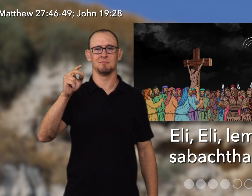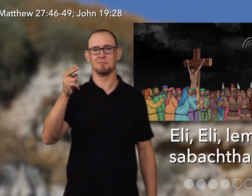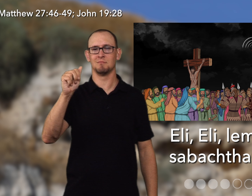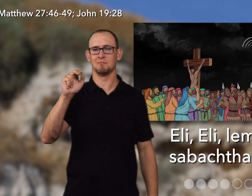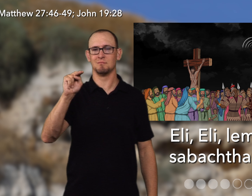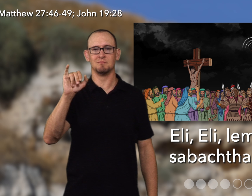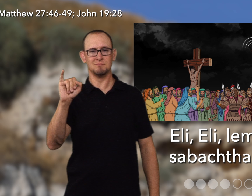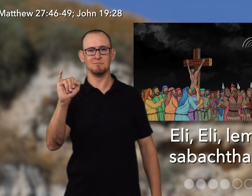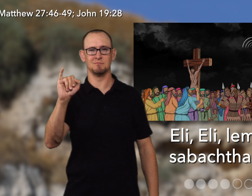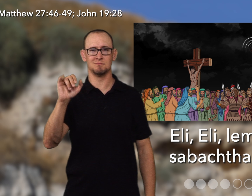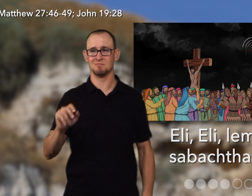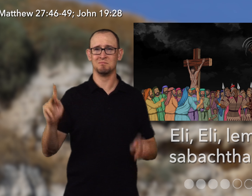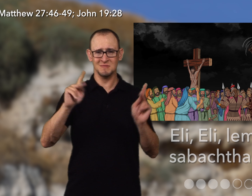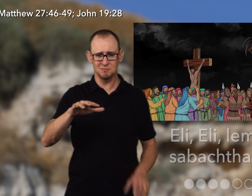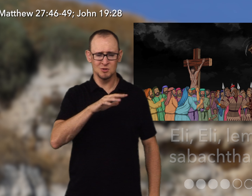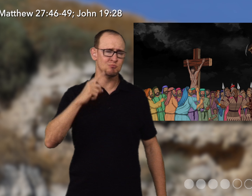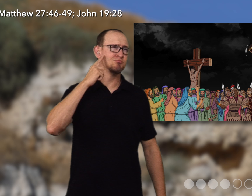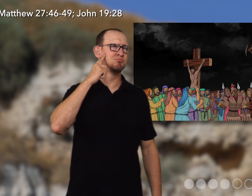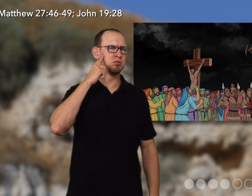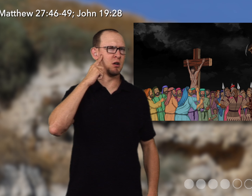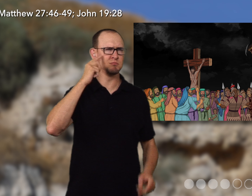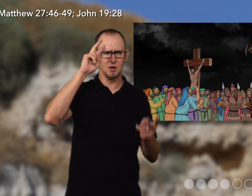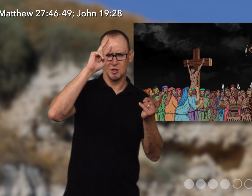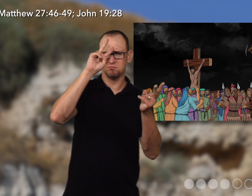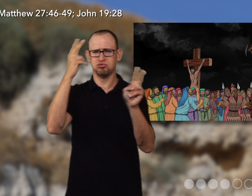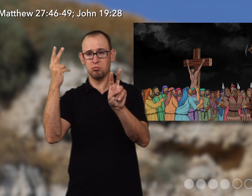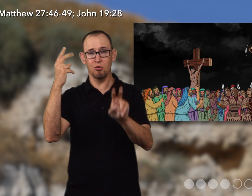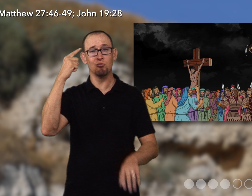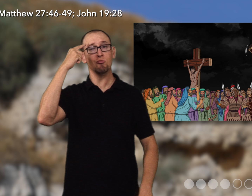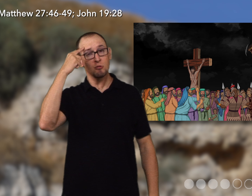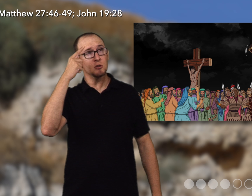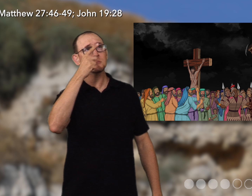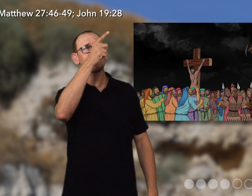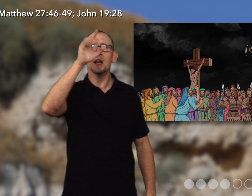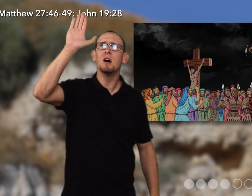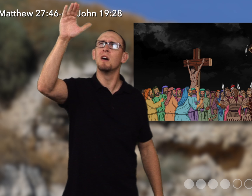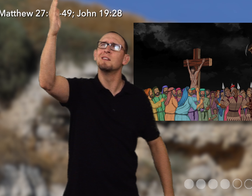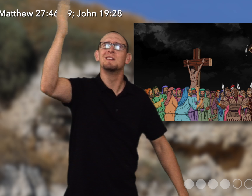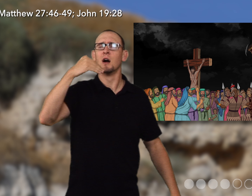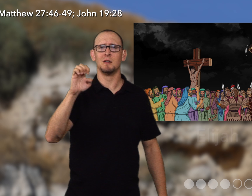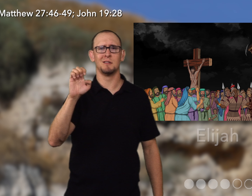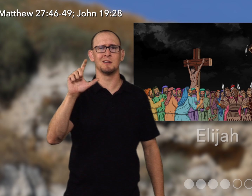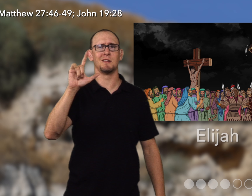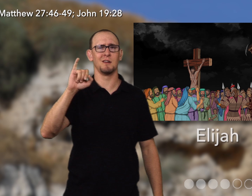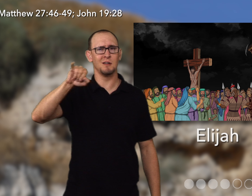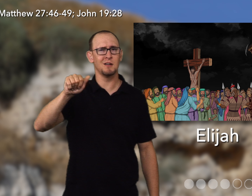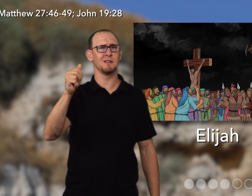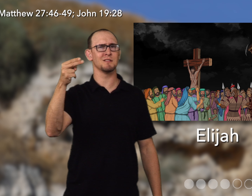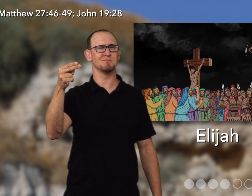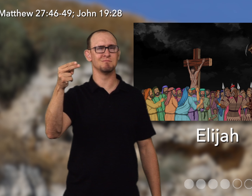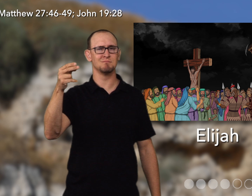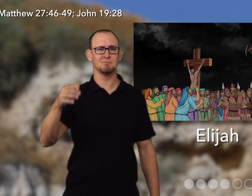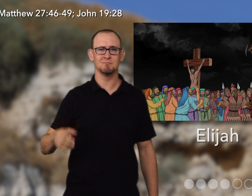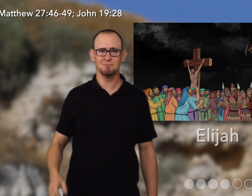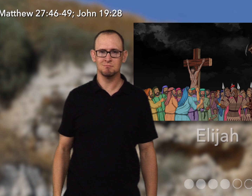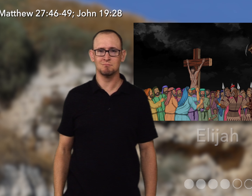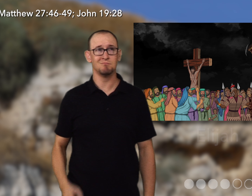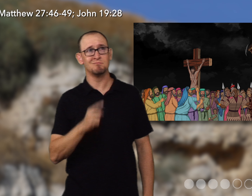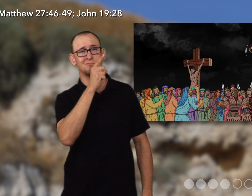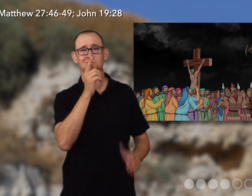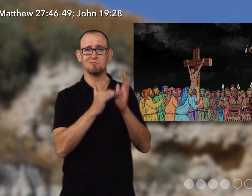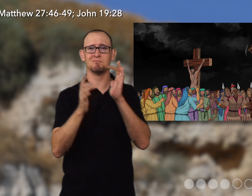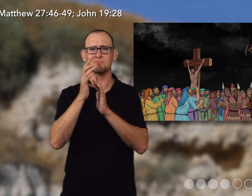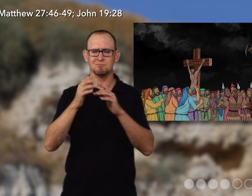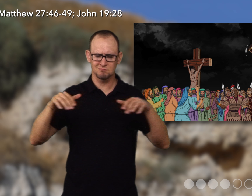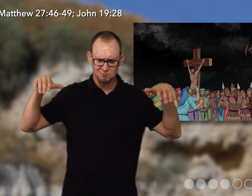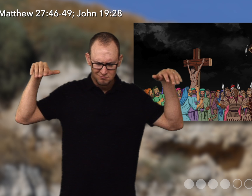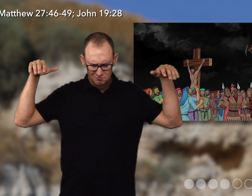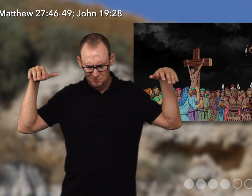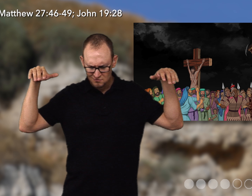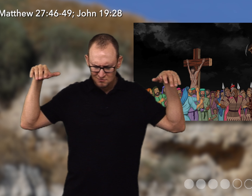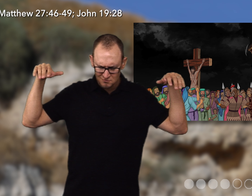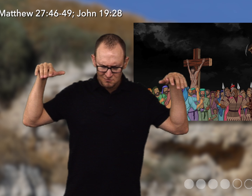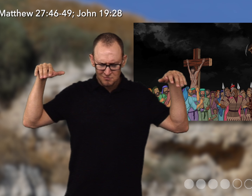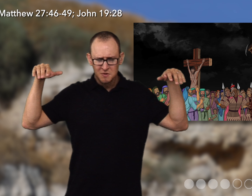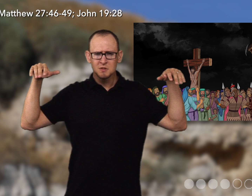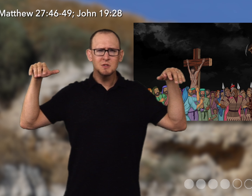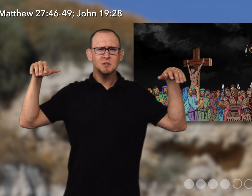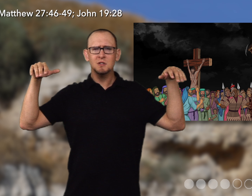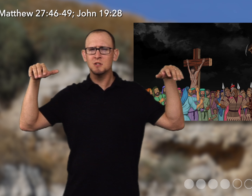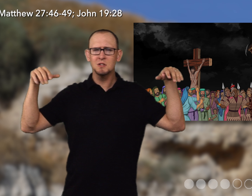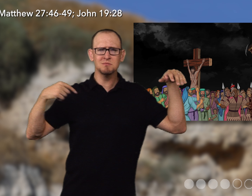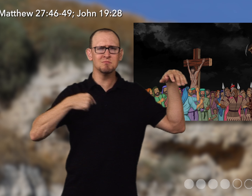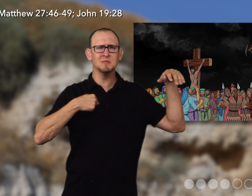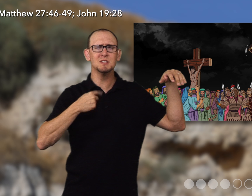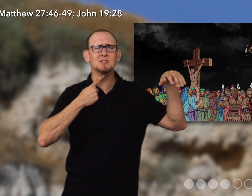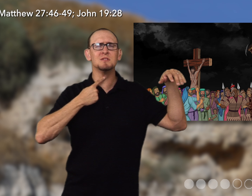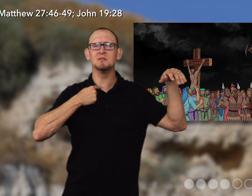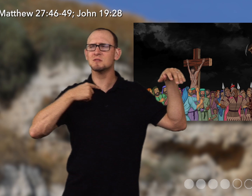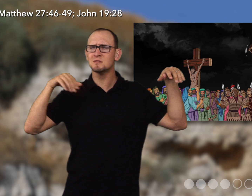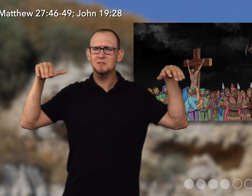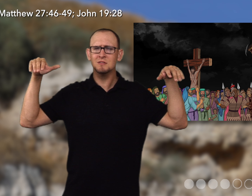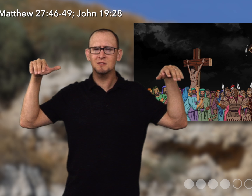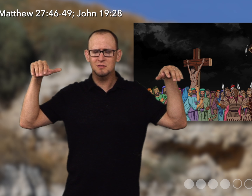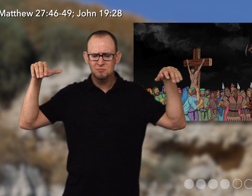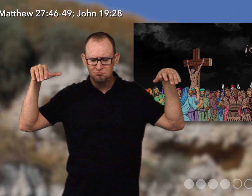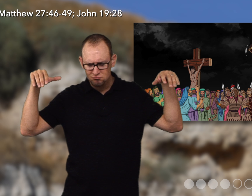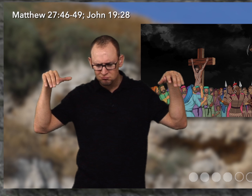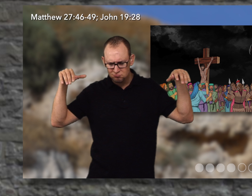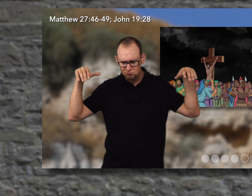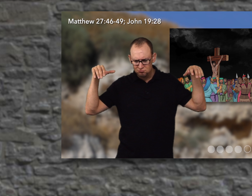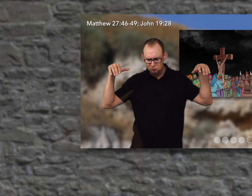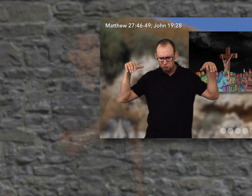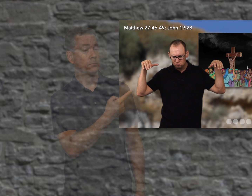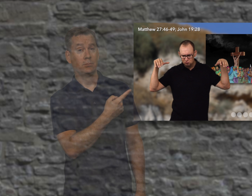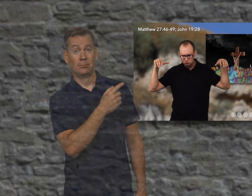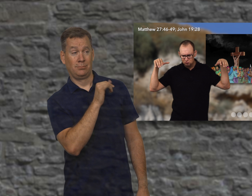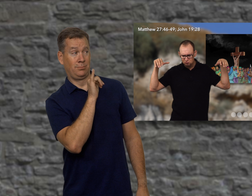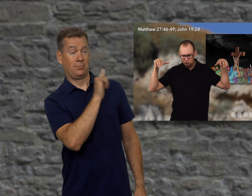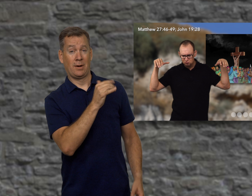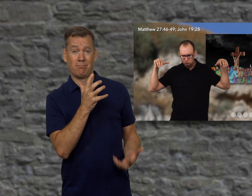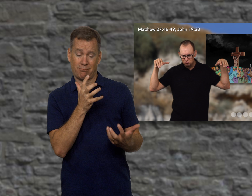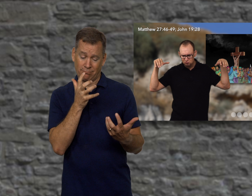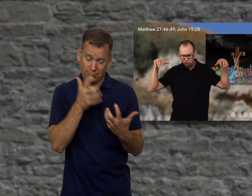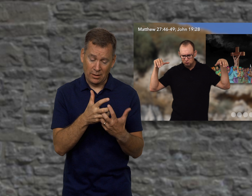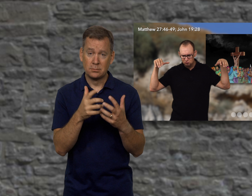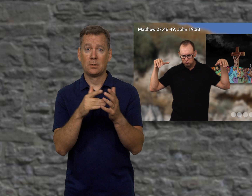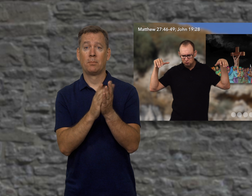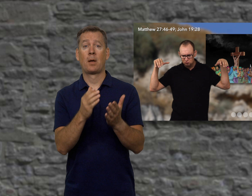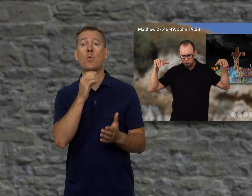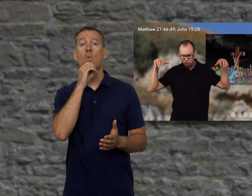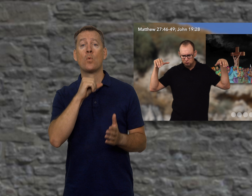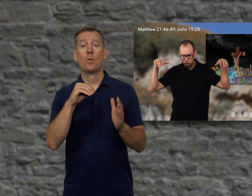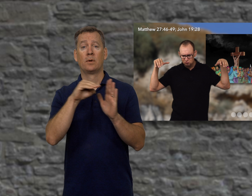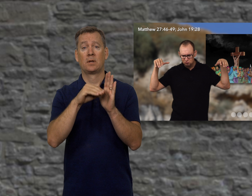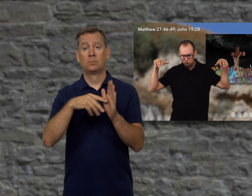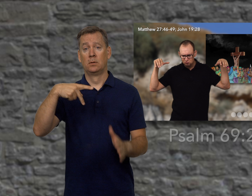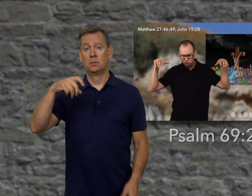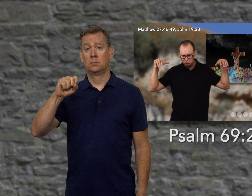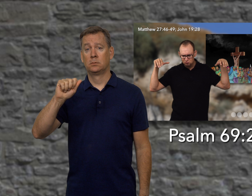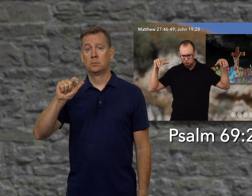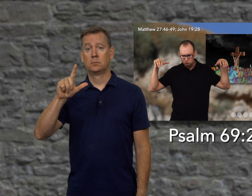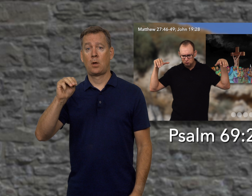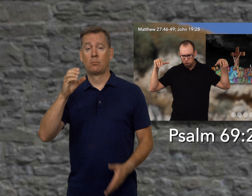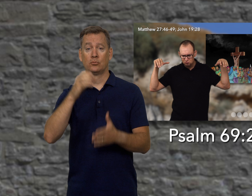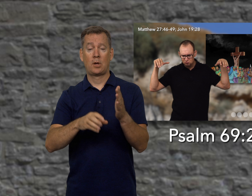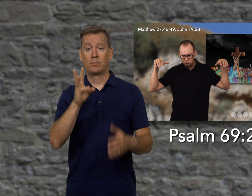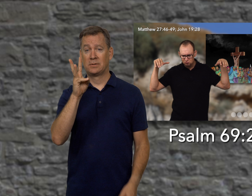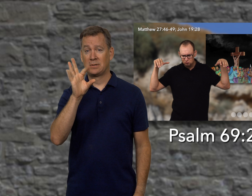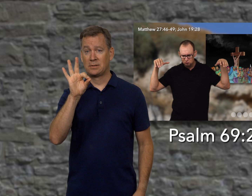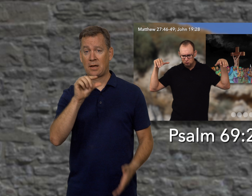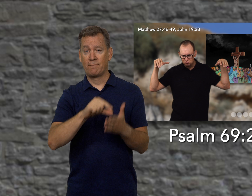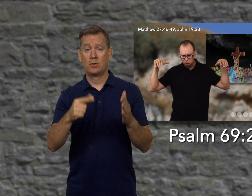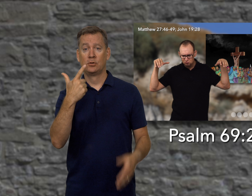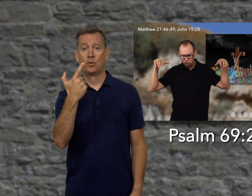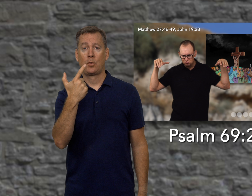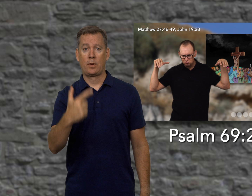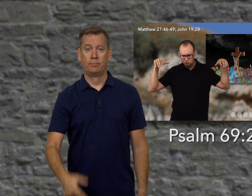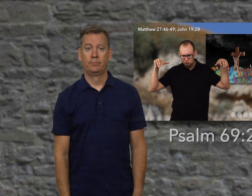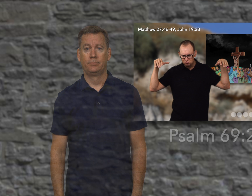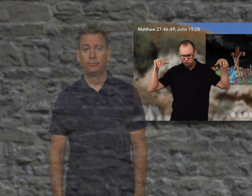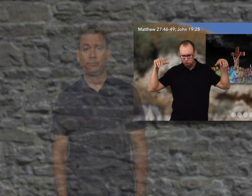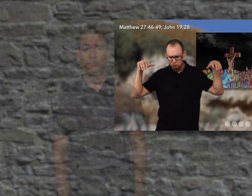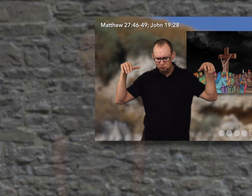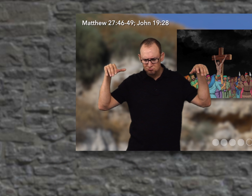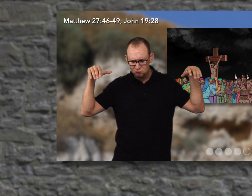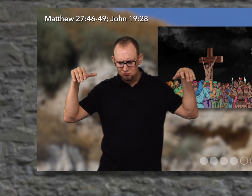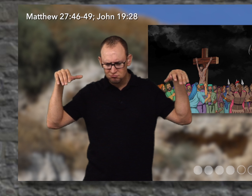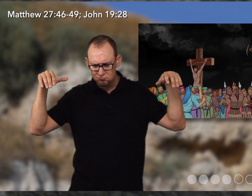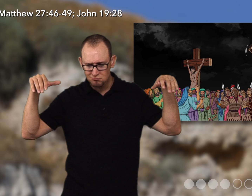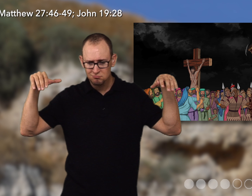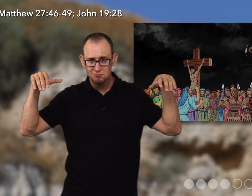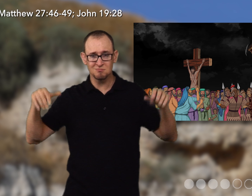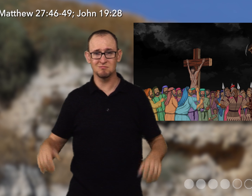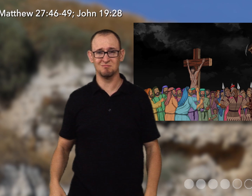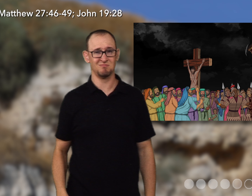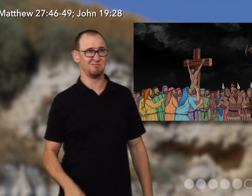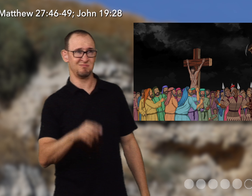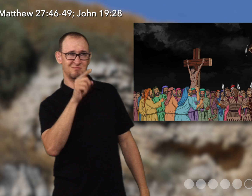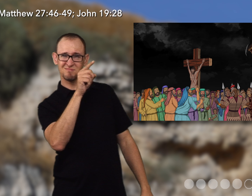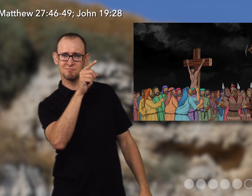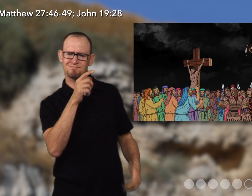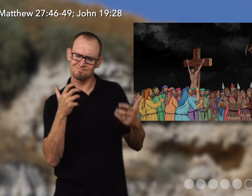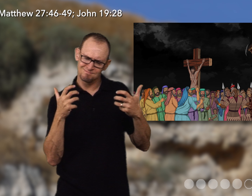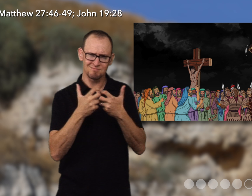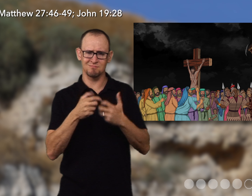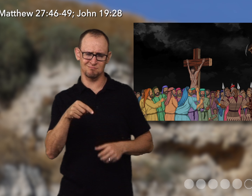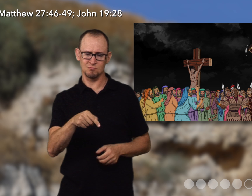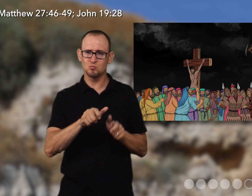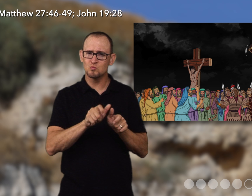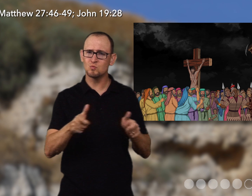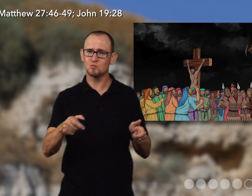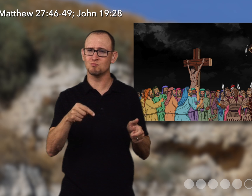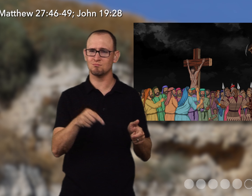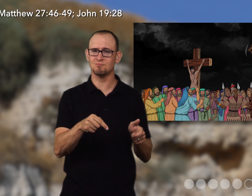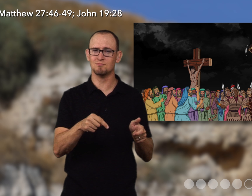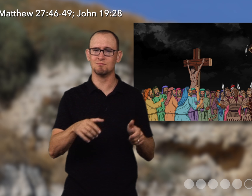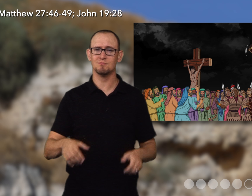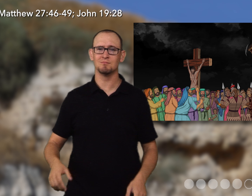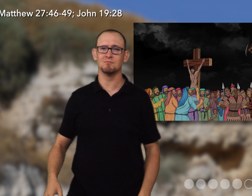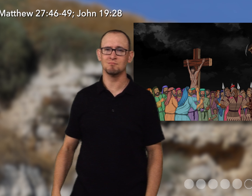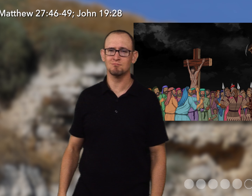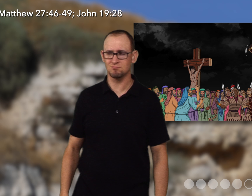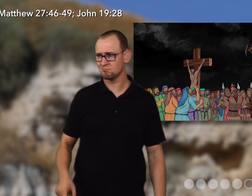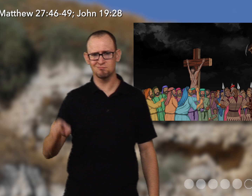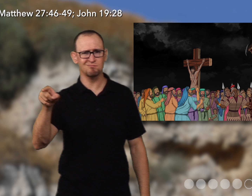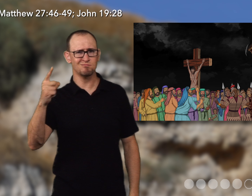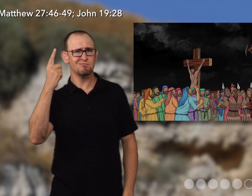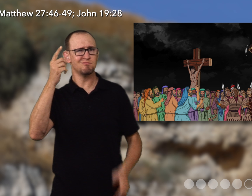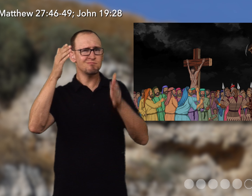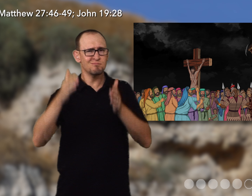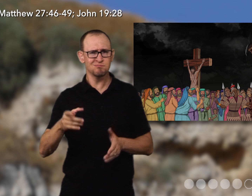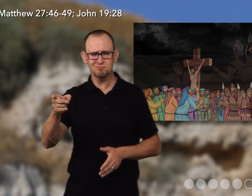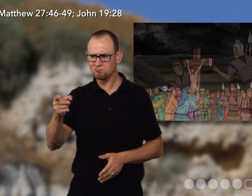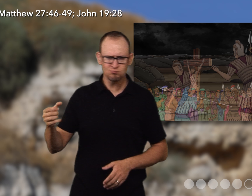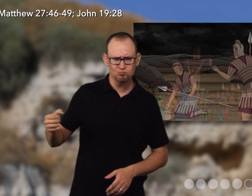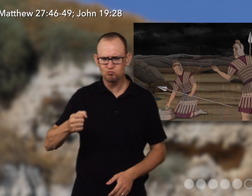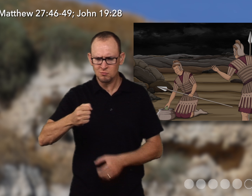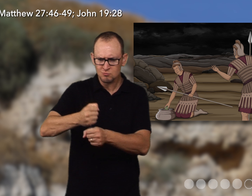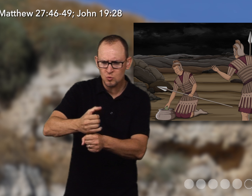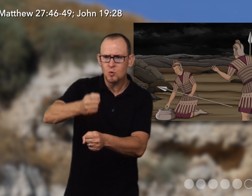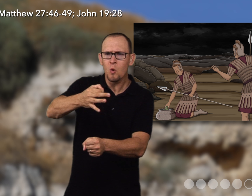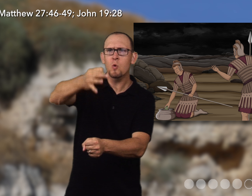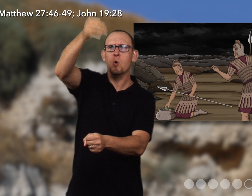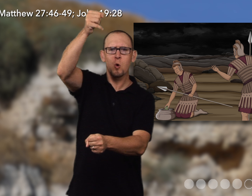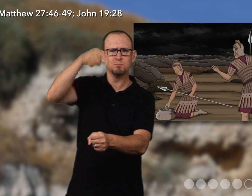When some of those standing there heard this, they said, “He is calling Elijah.”